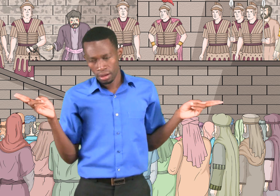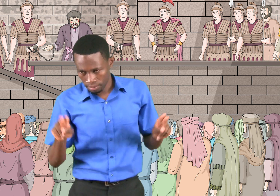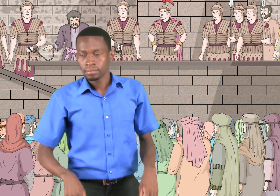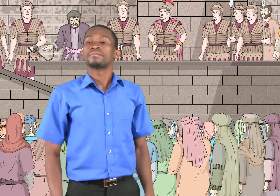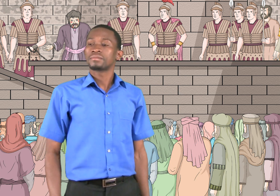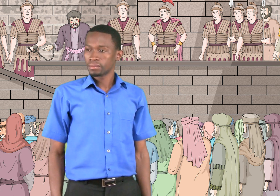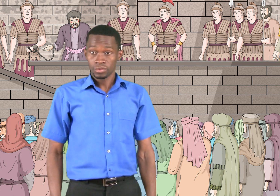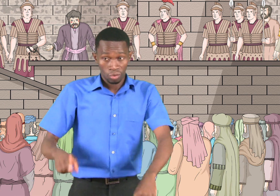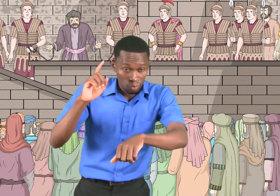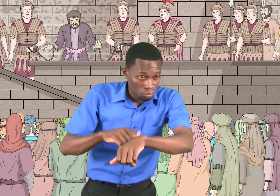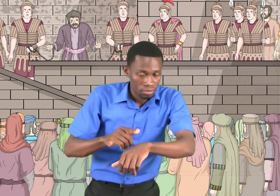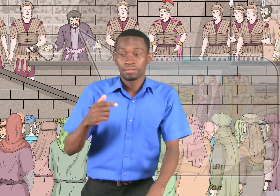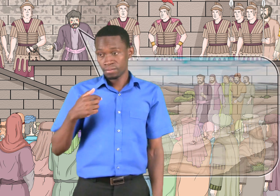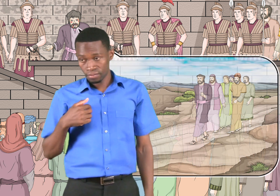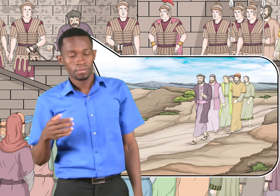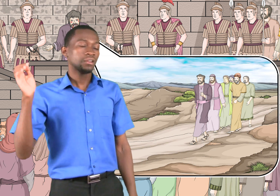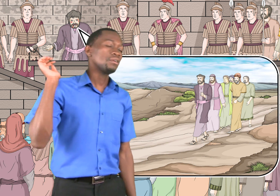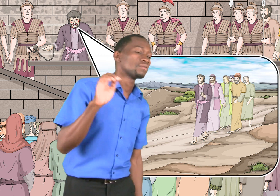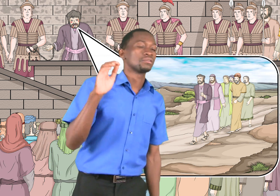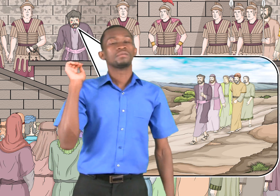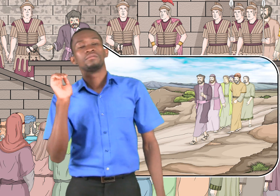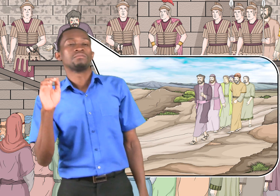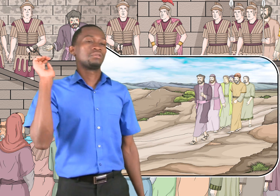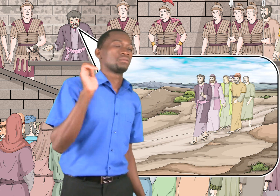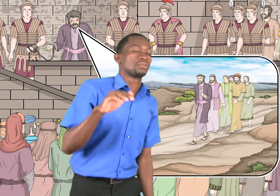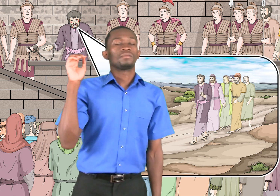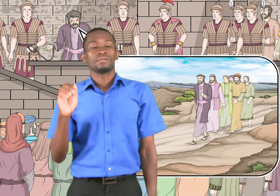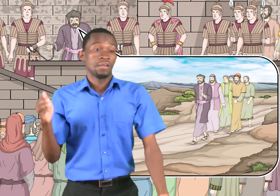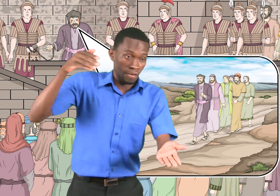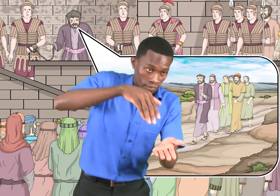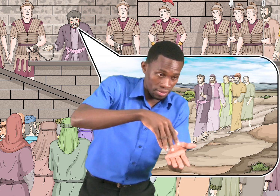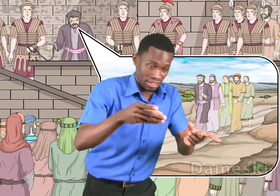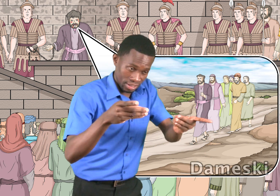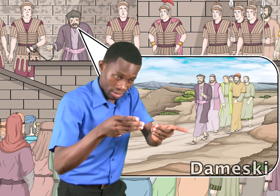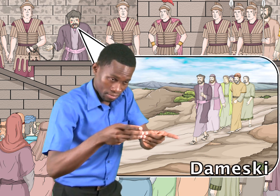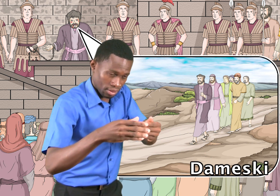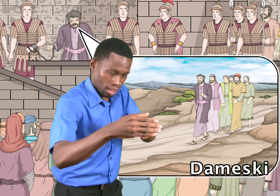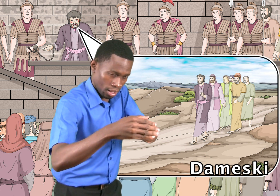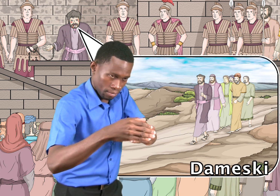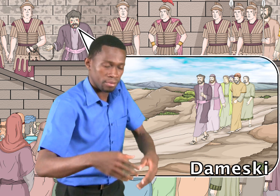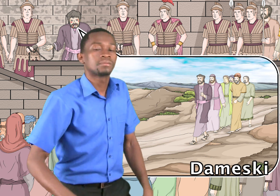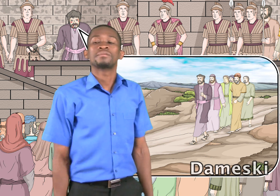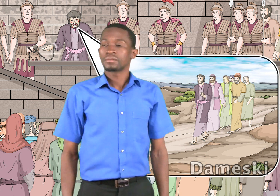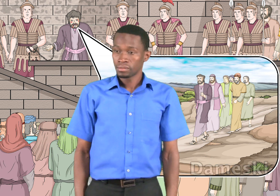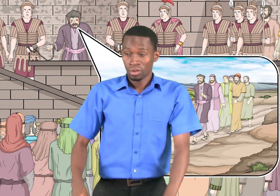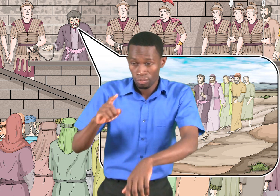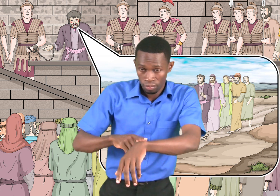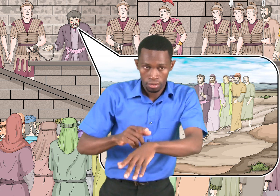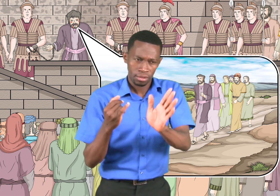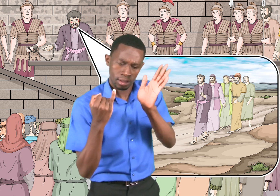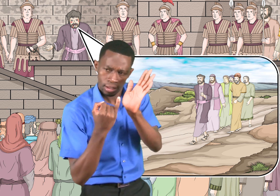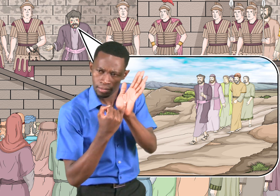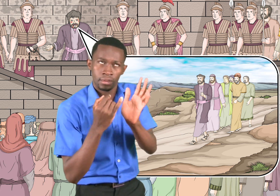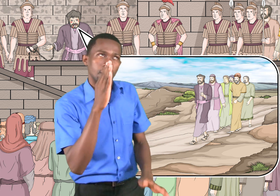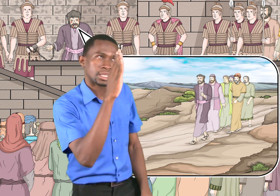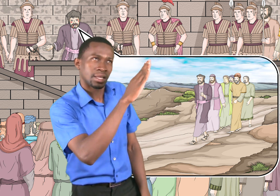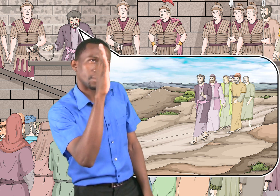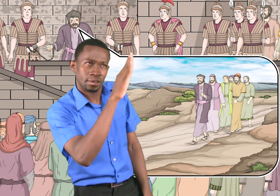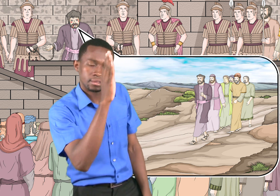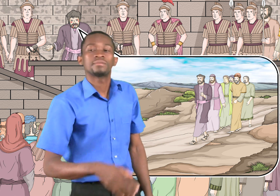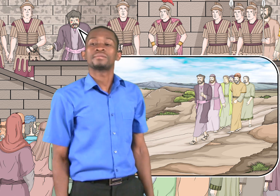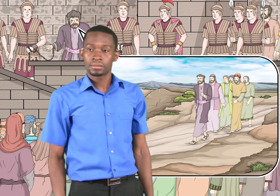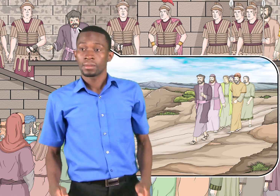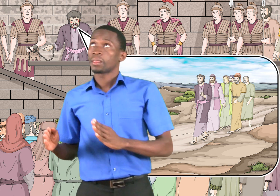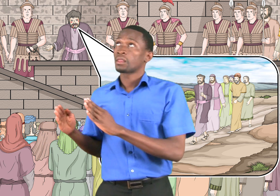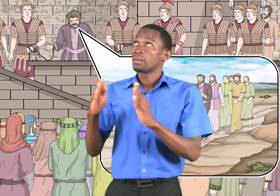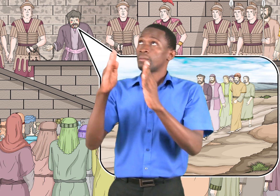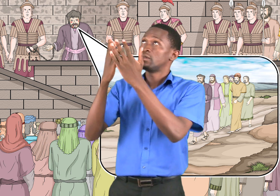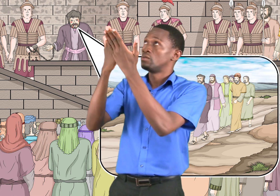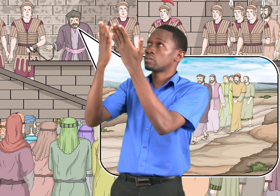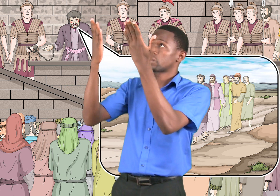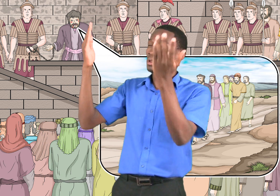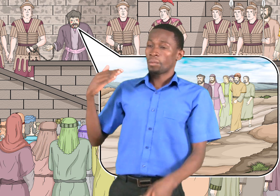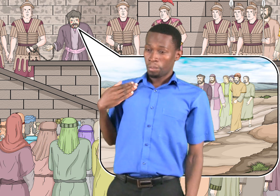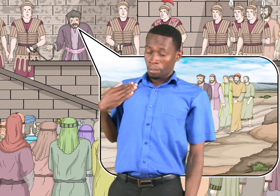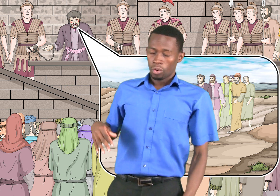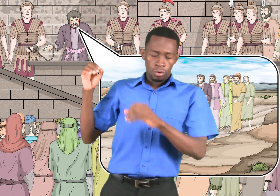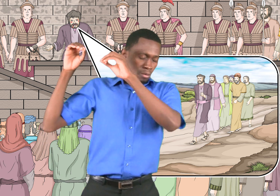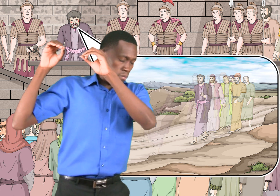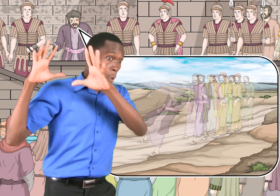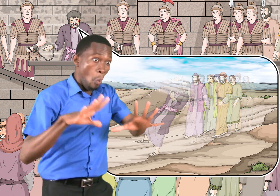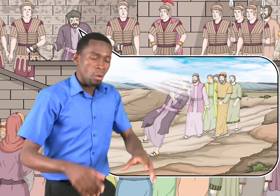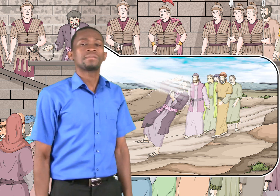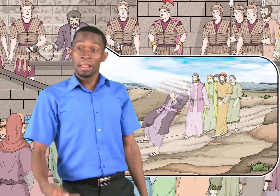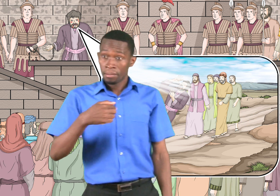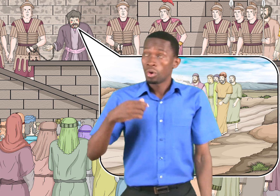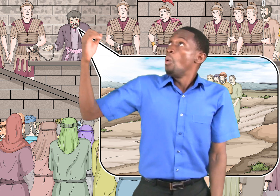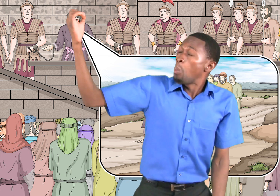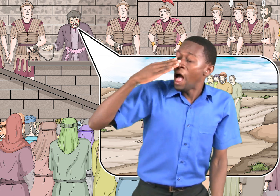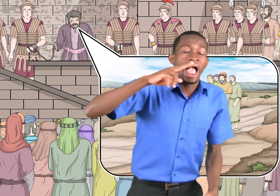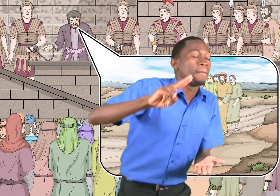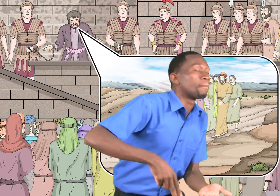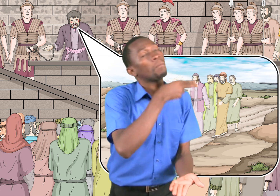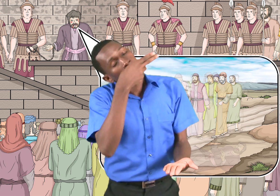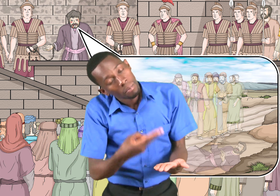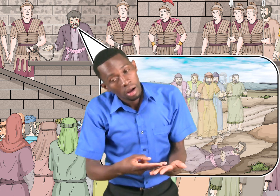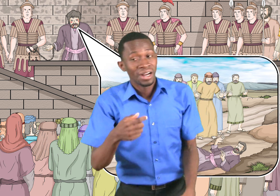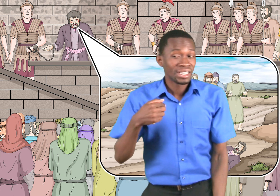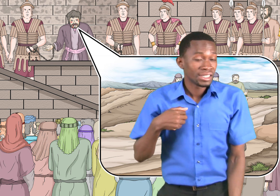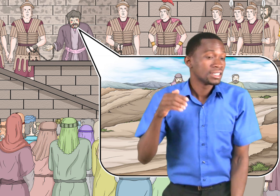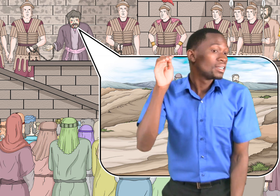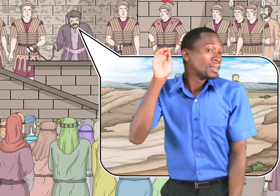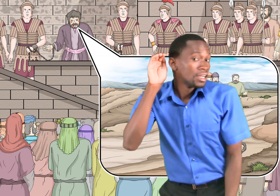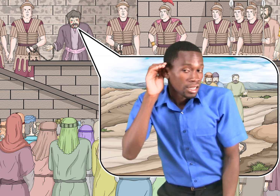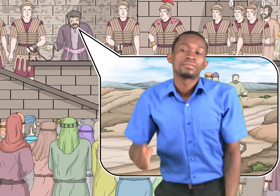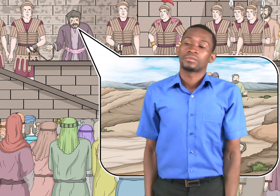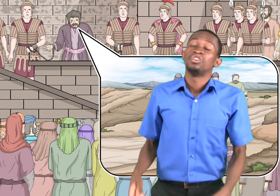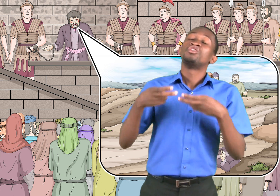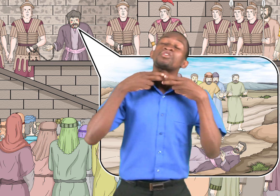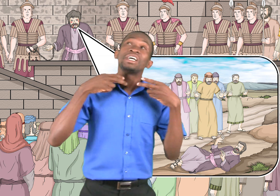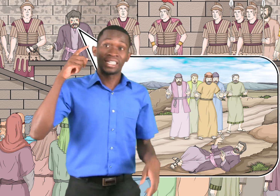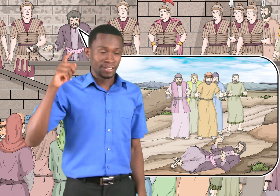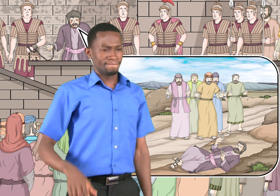About noon as I was approaching Damascus, suddenly a bright light from heaven flashed around me.